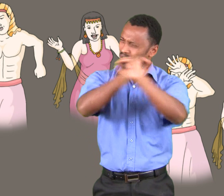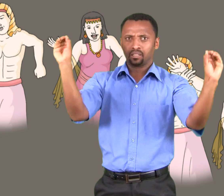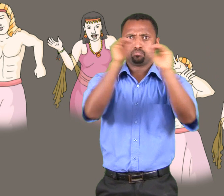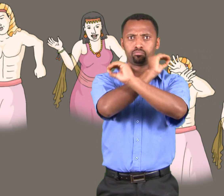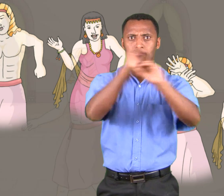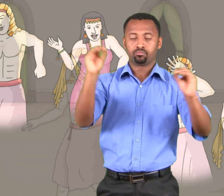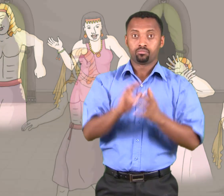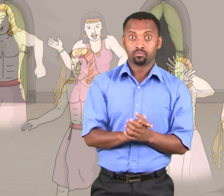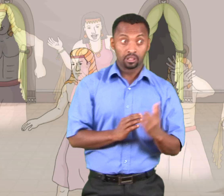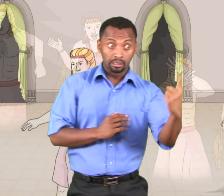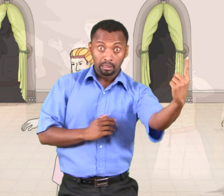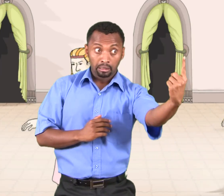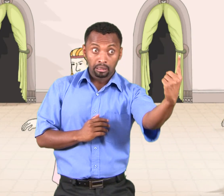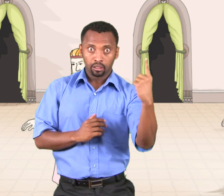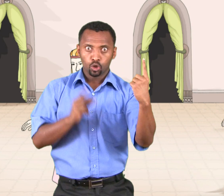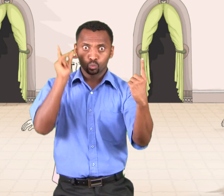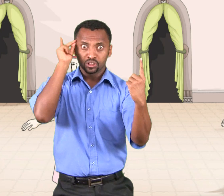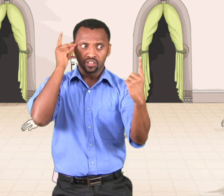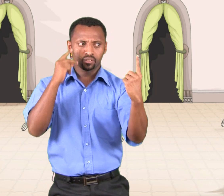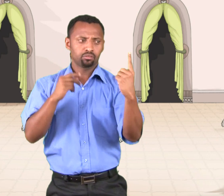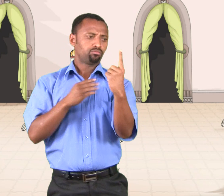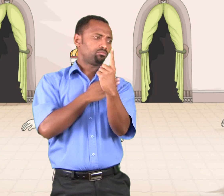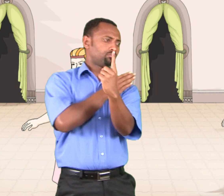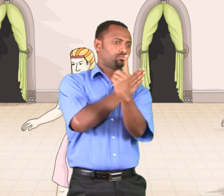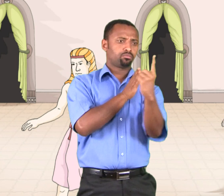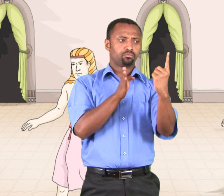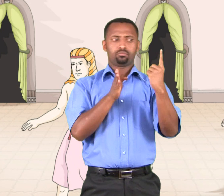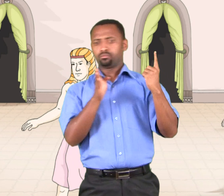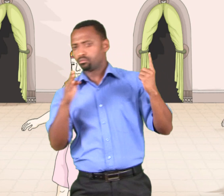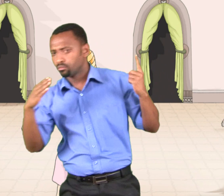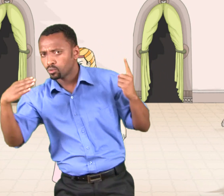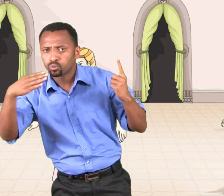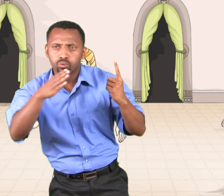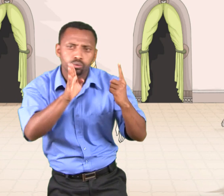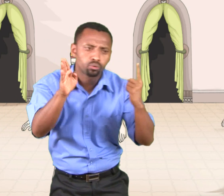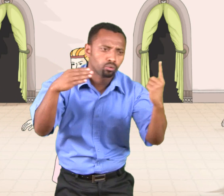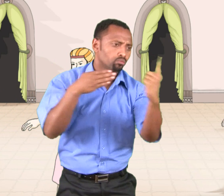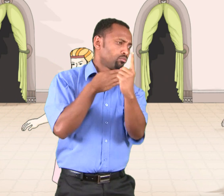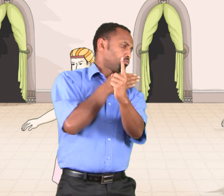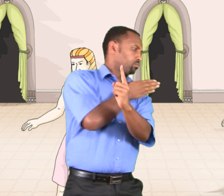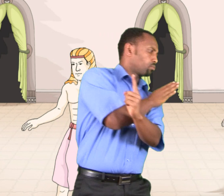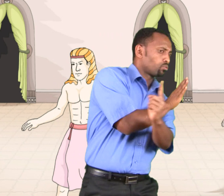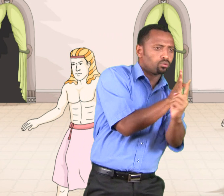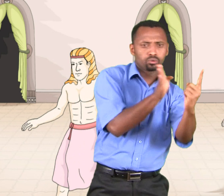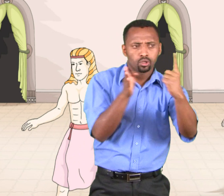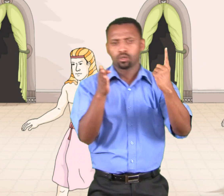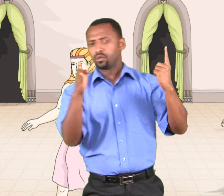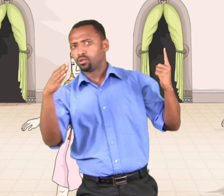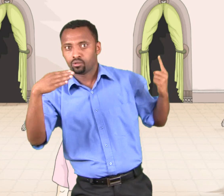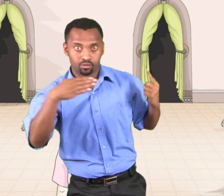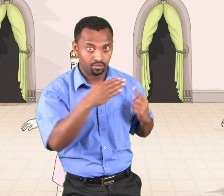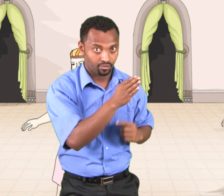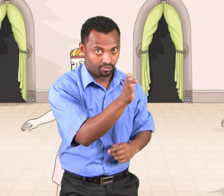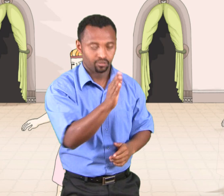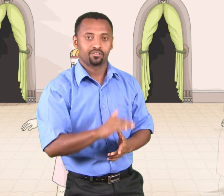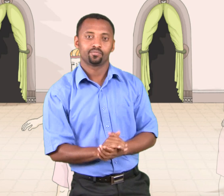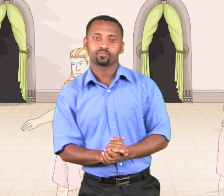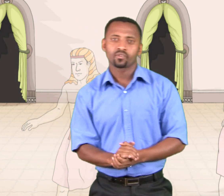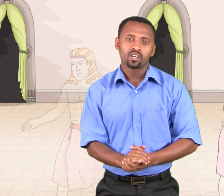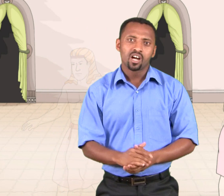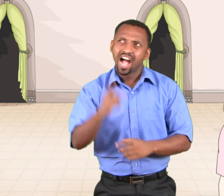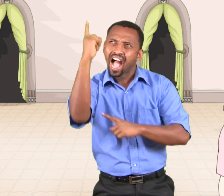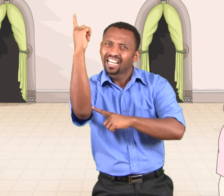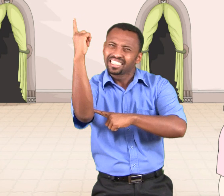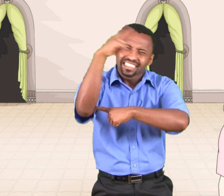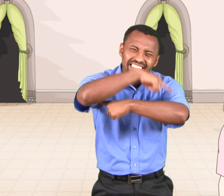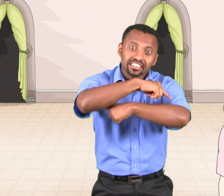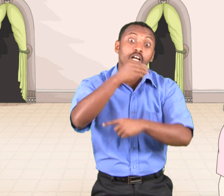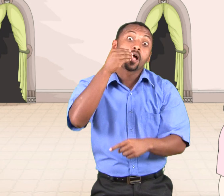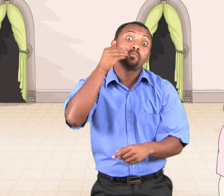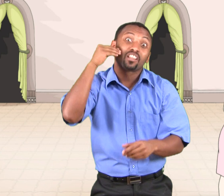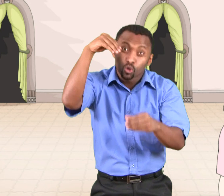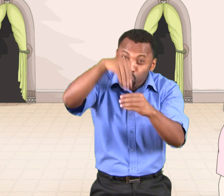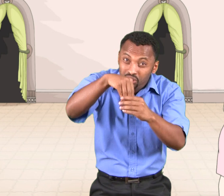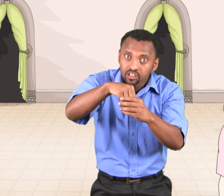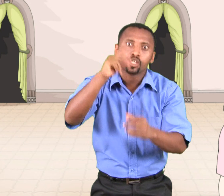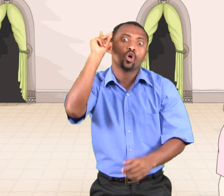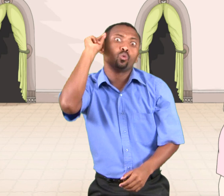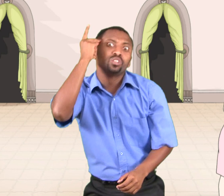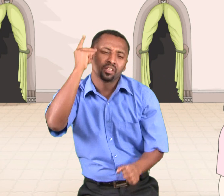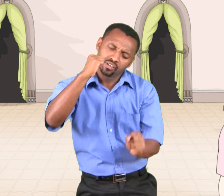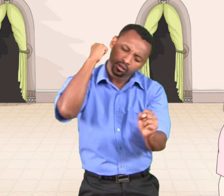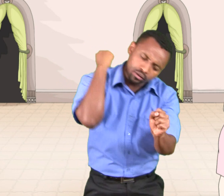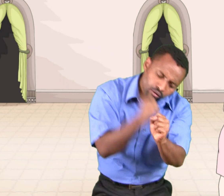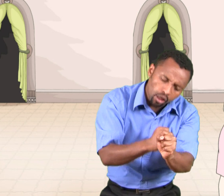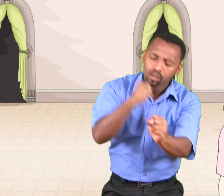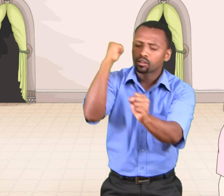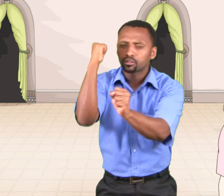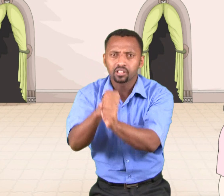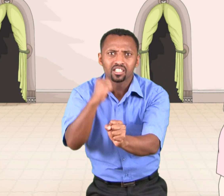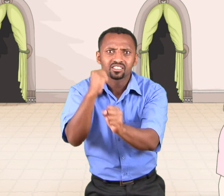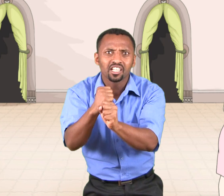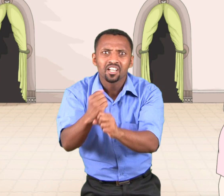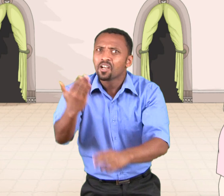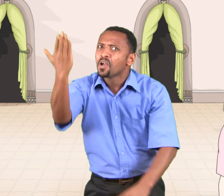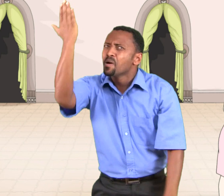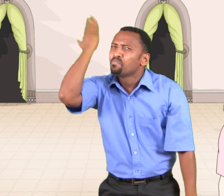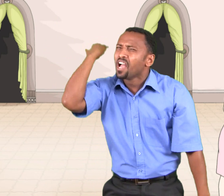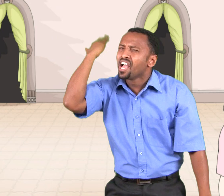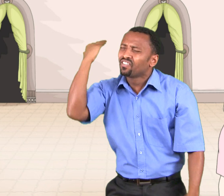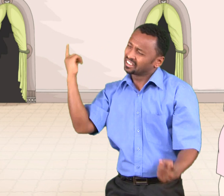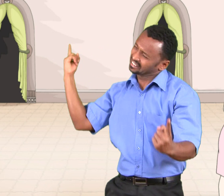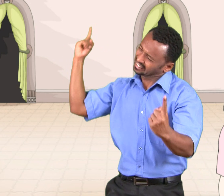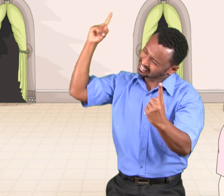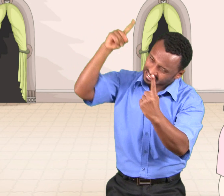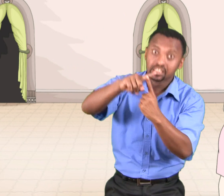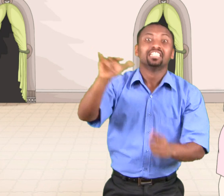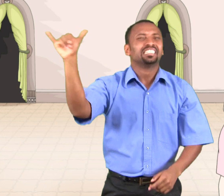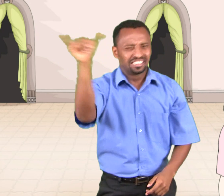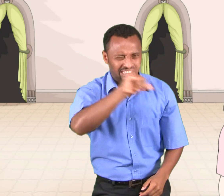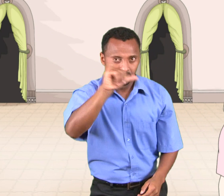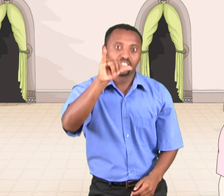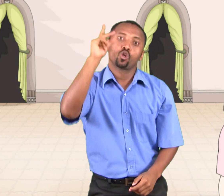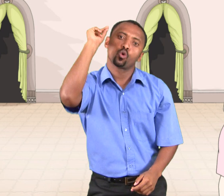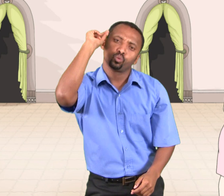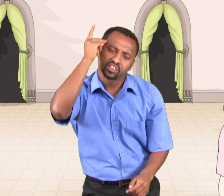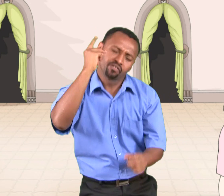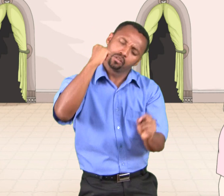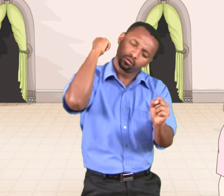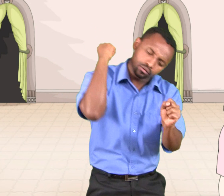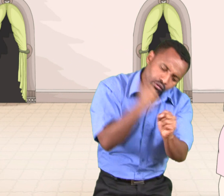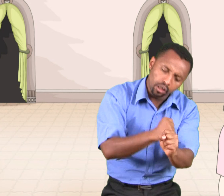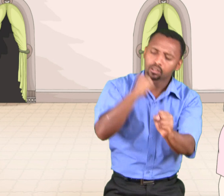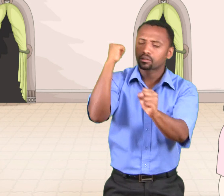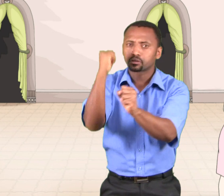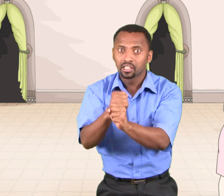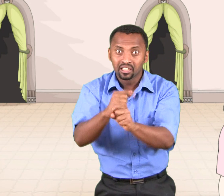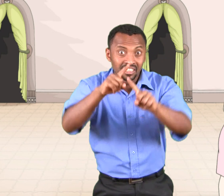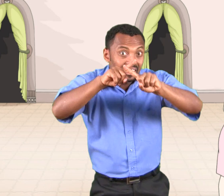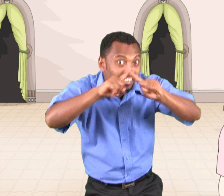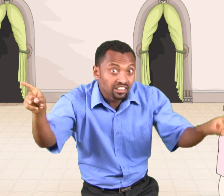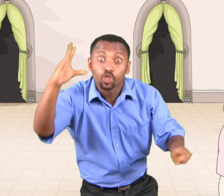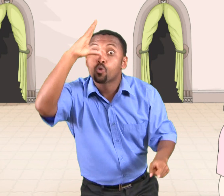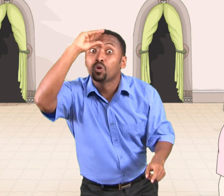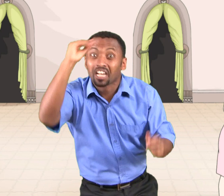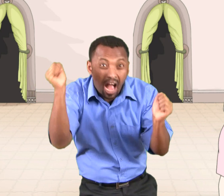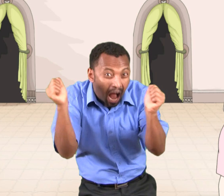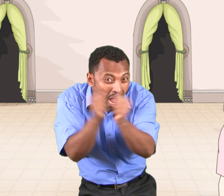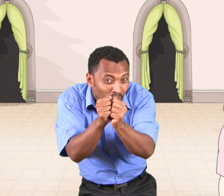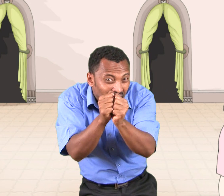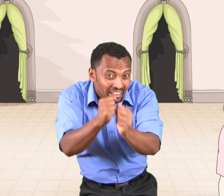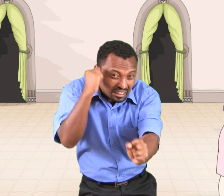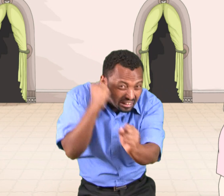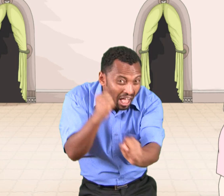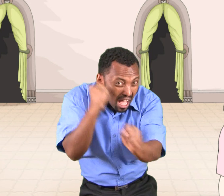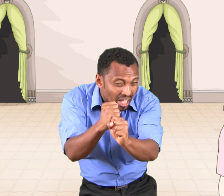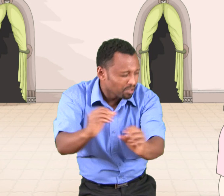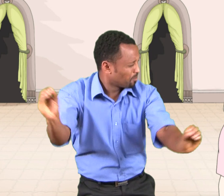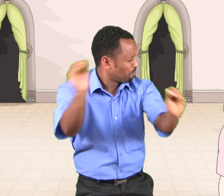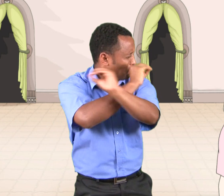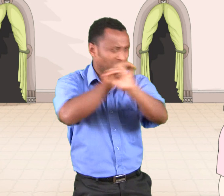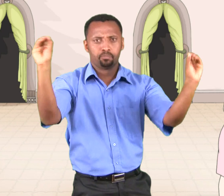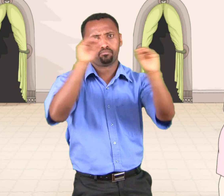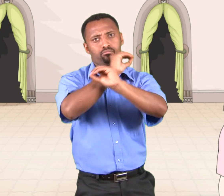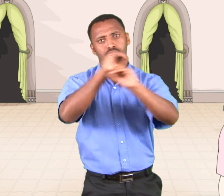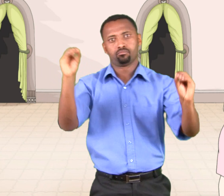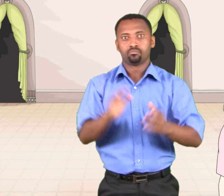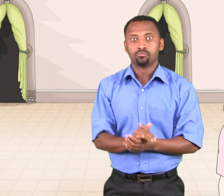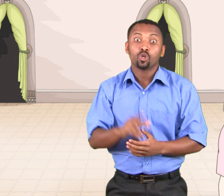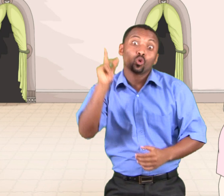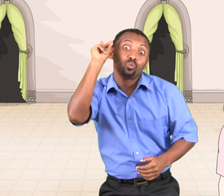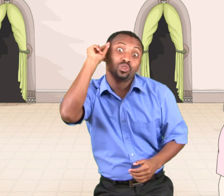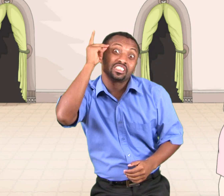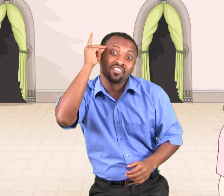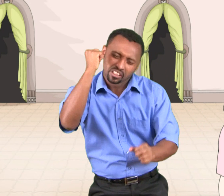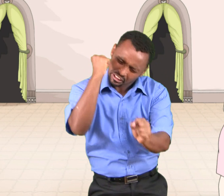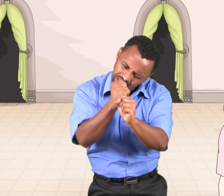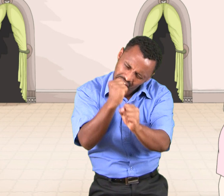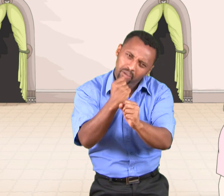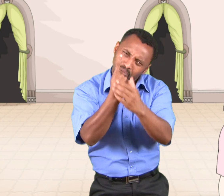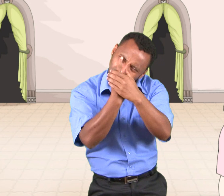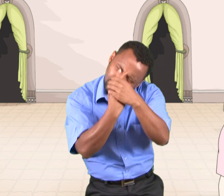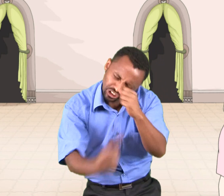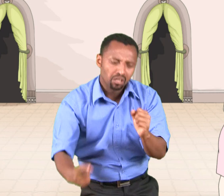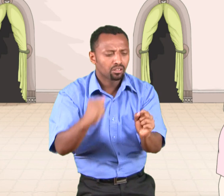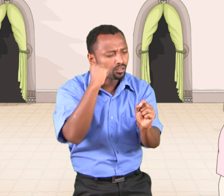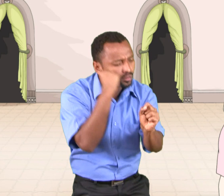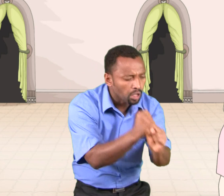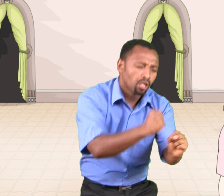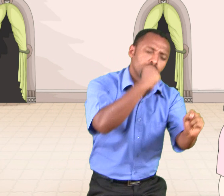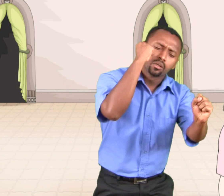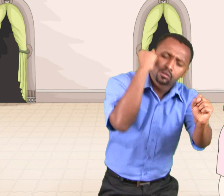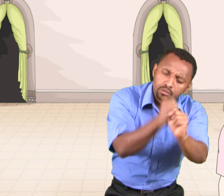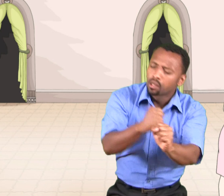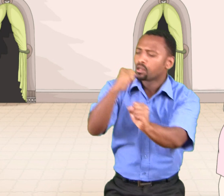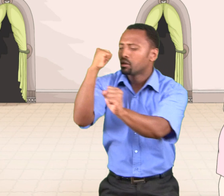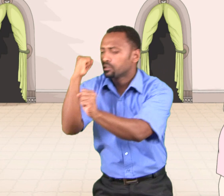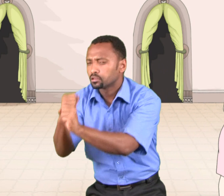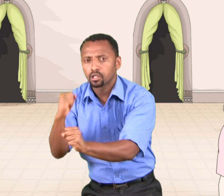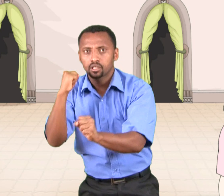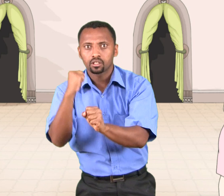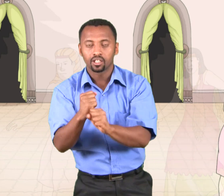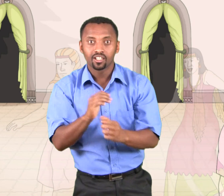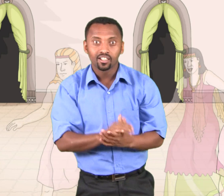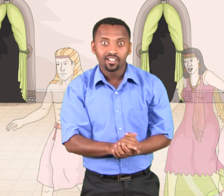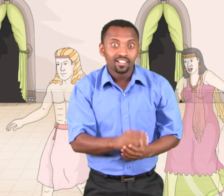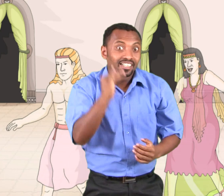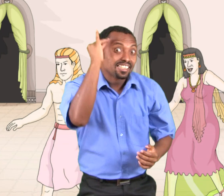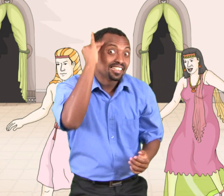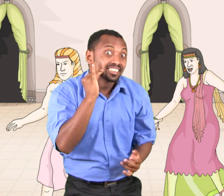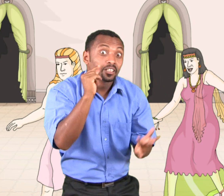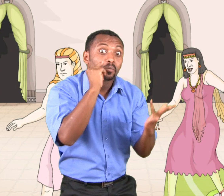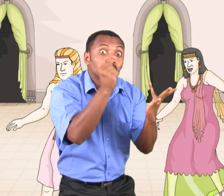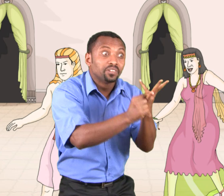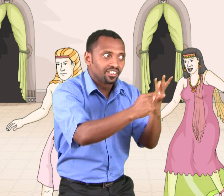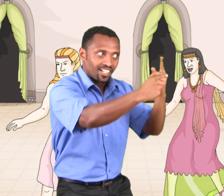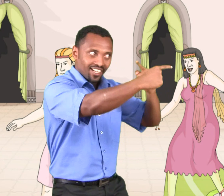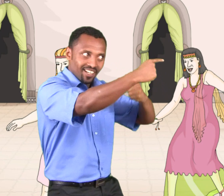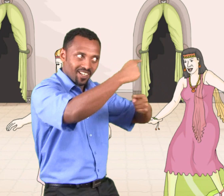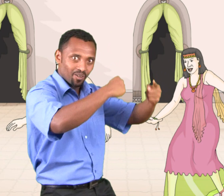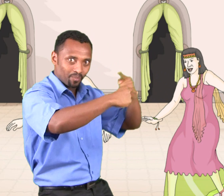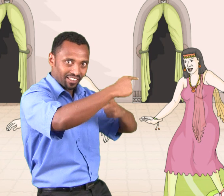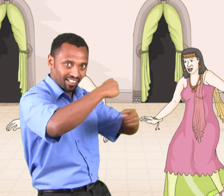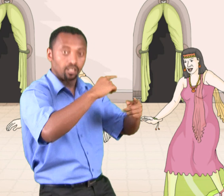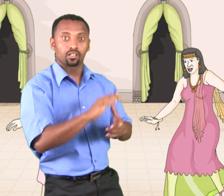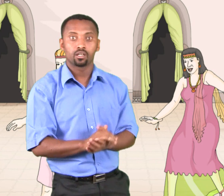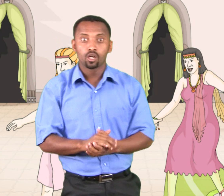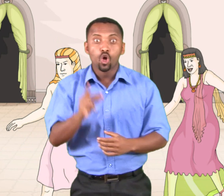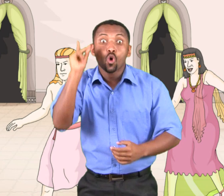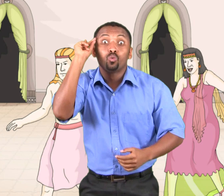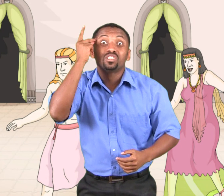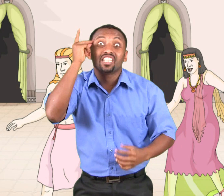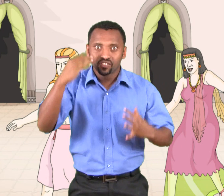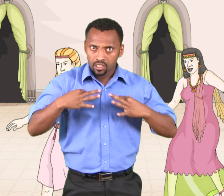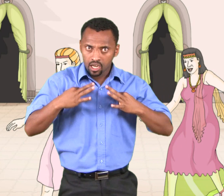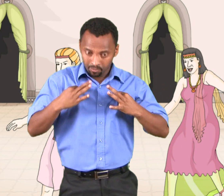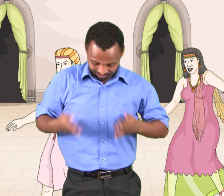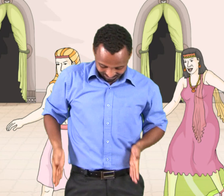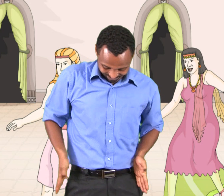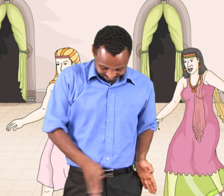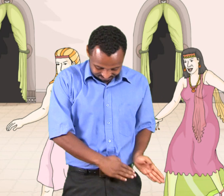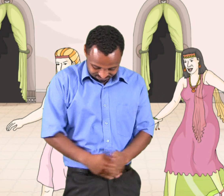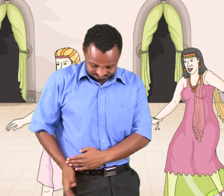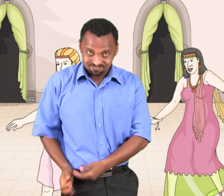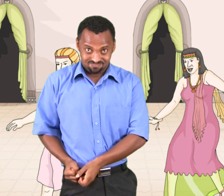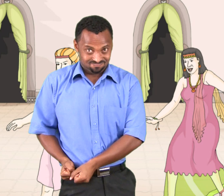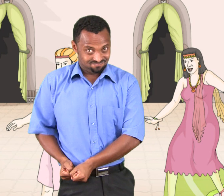One day, however, Joseph went into the house to attend to his work, and not a single household servant was inside.